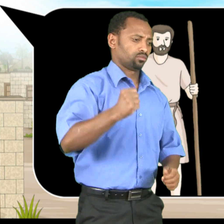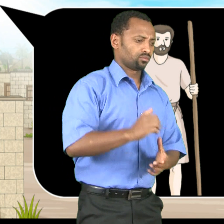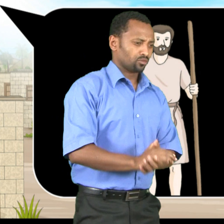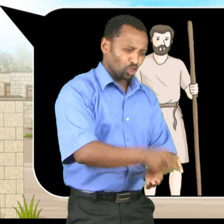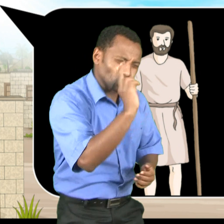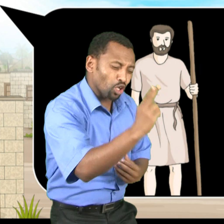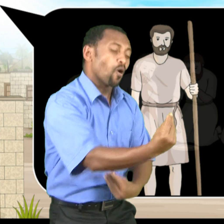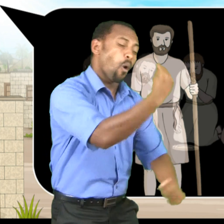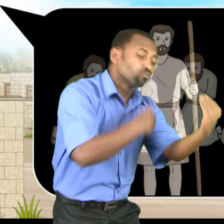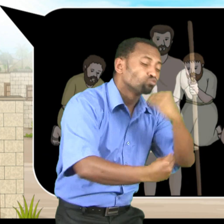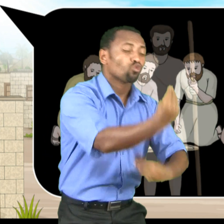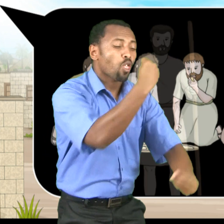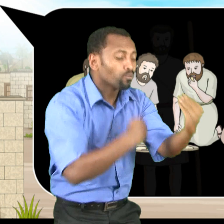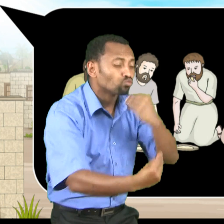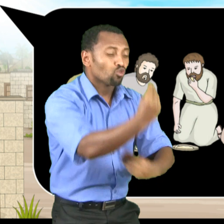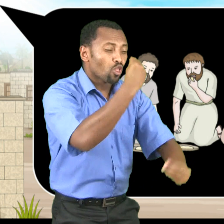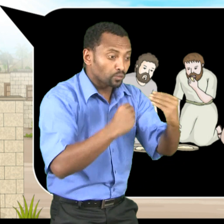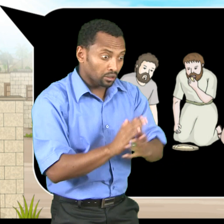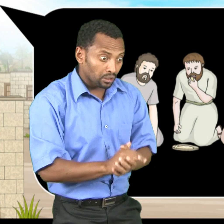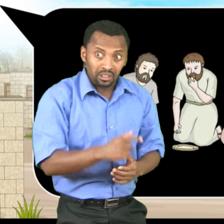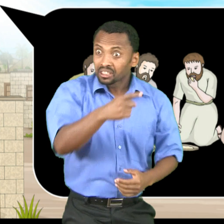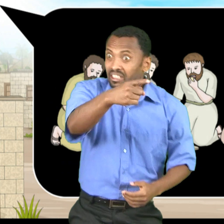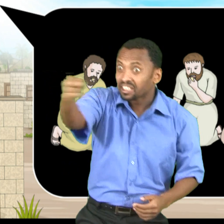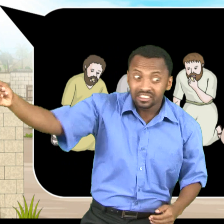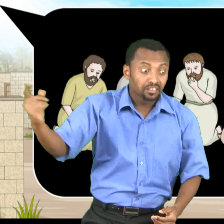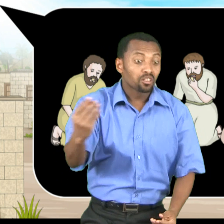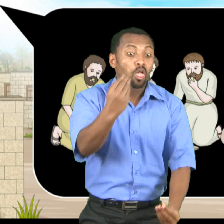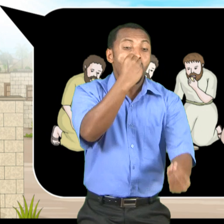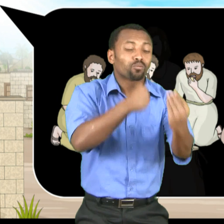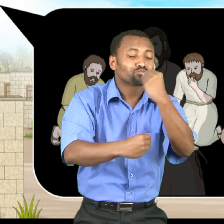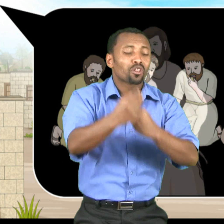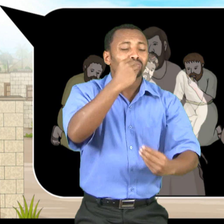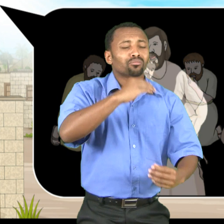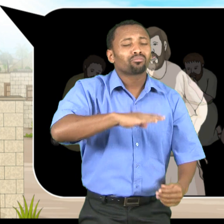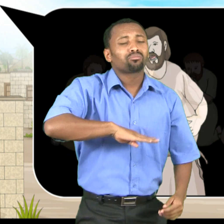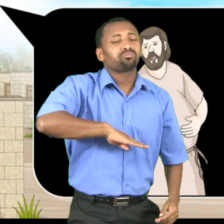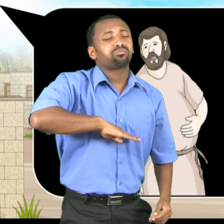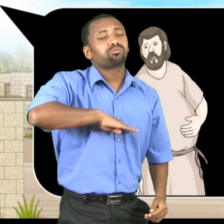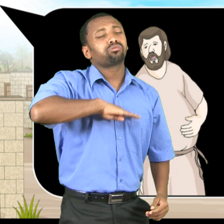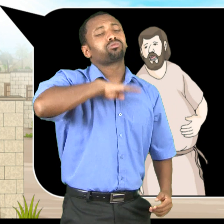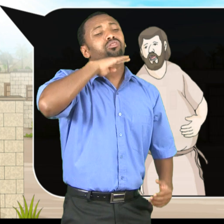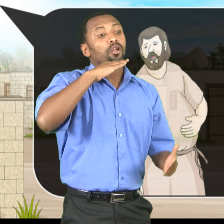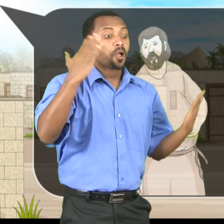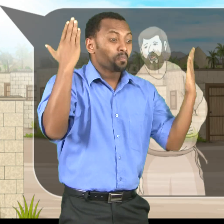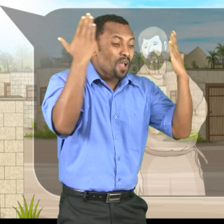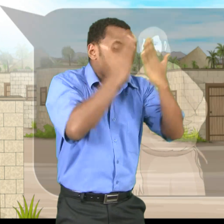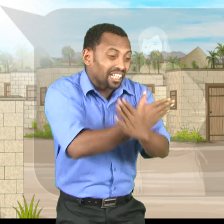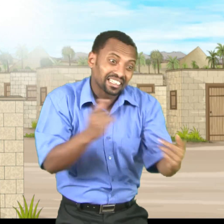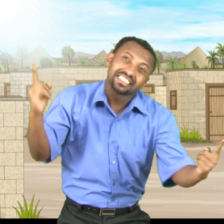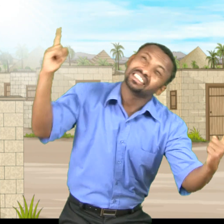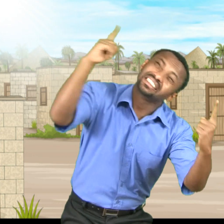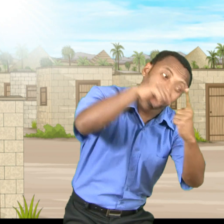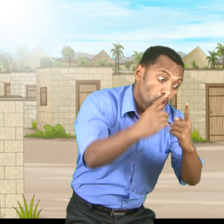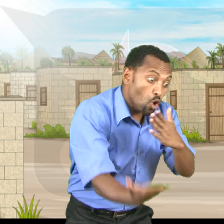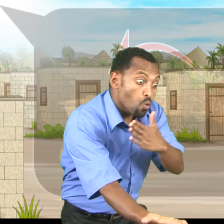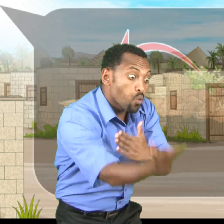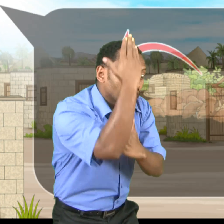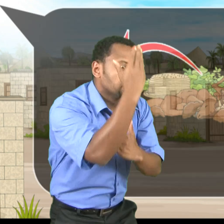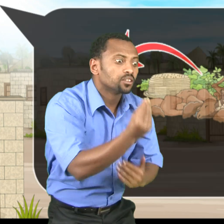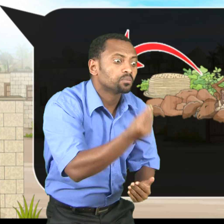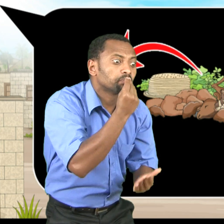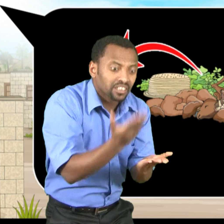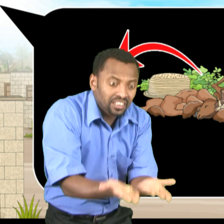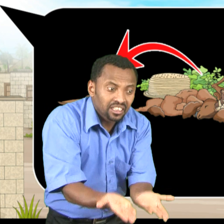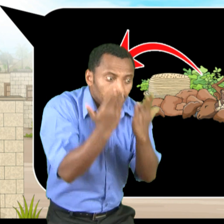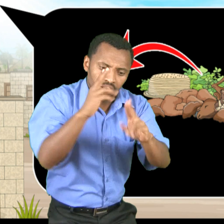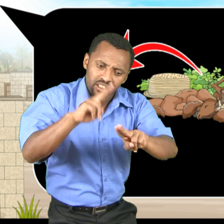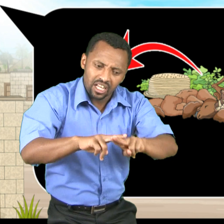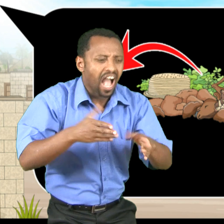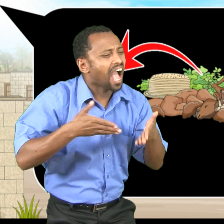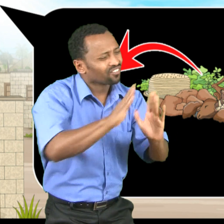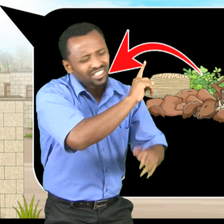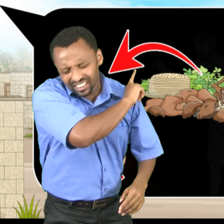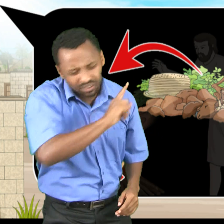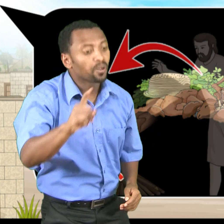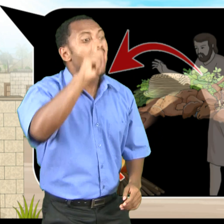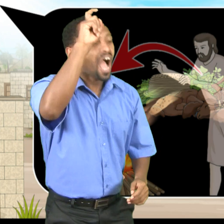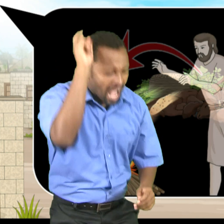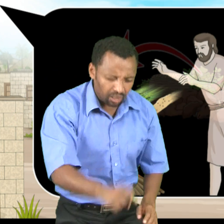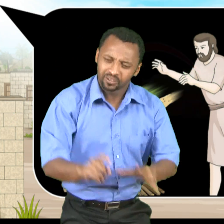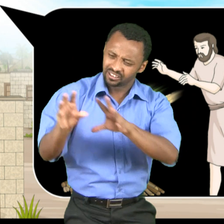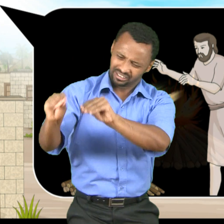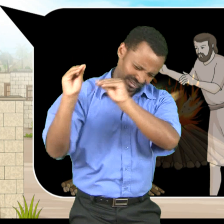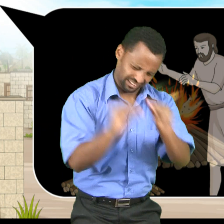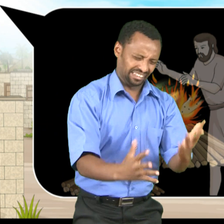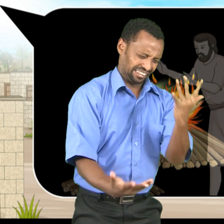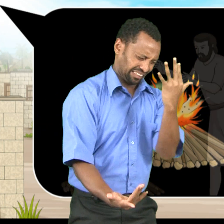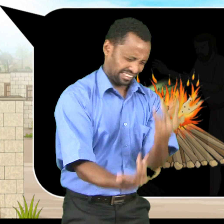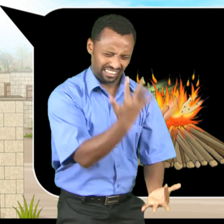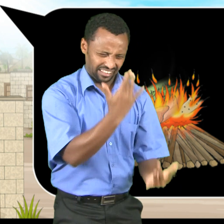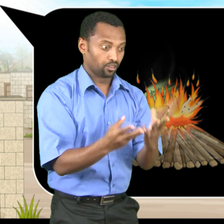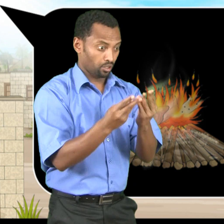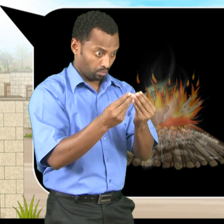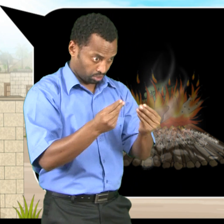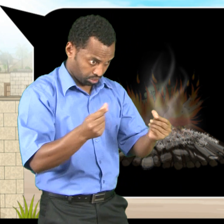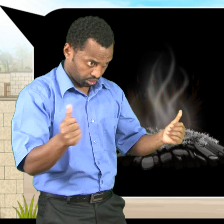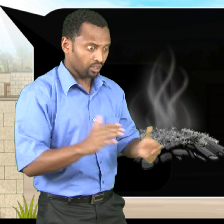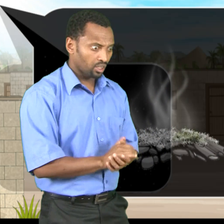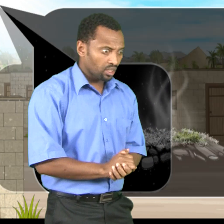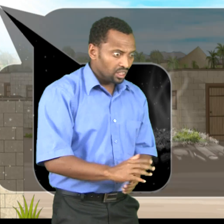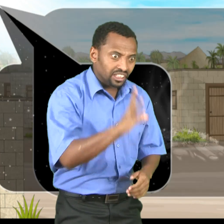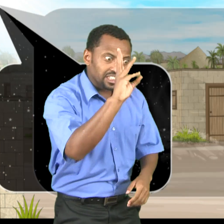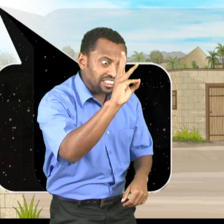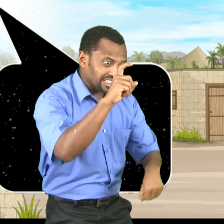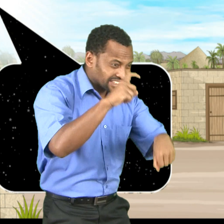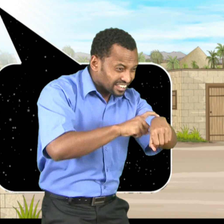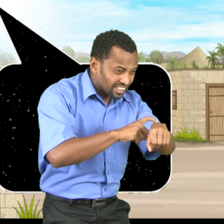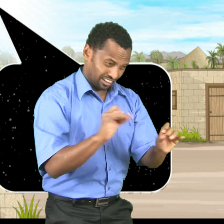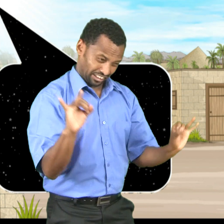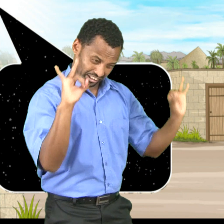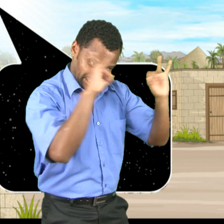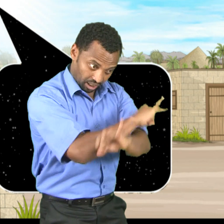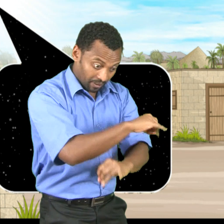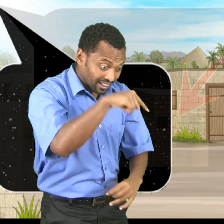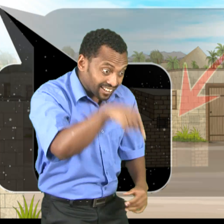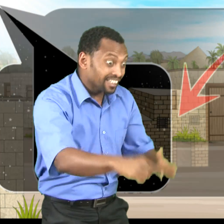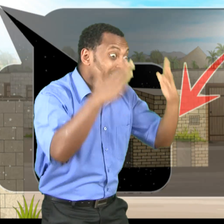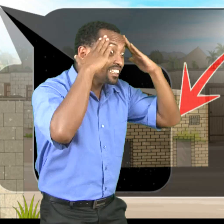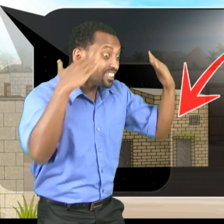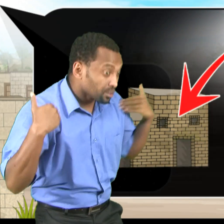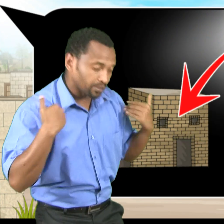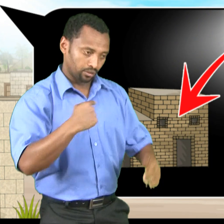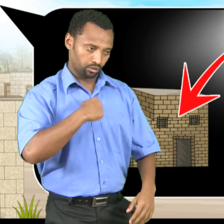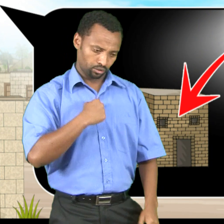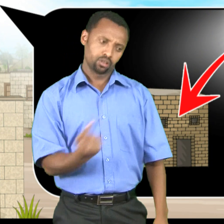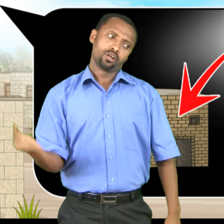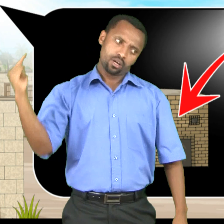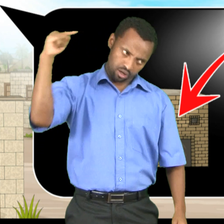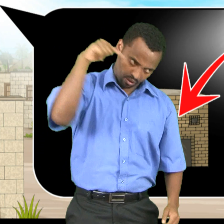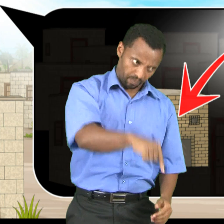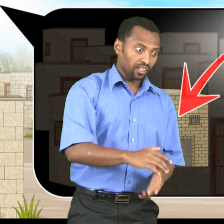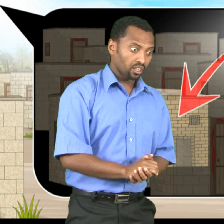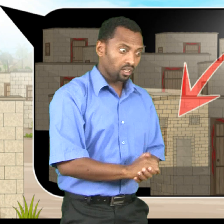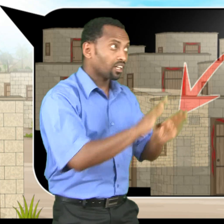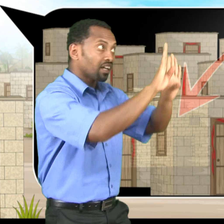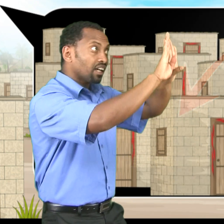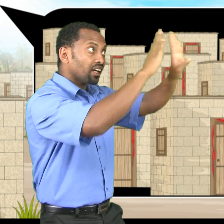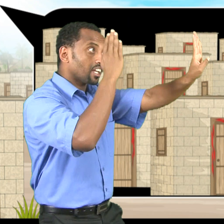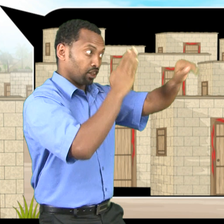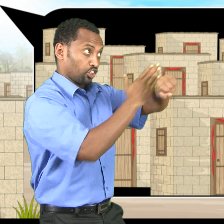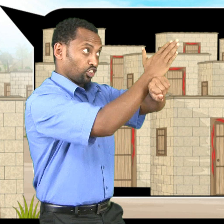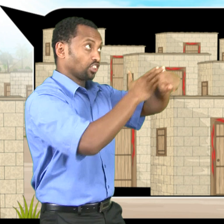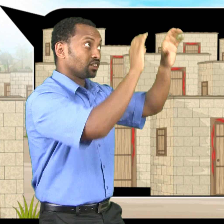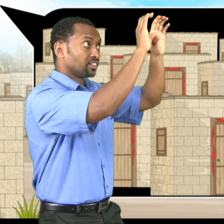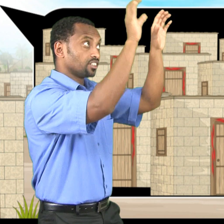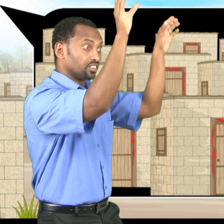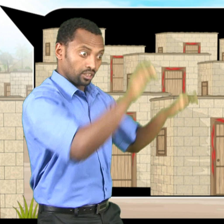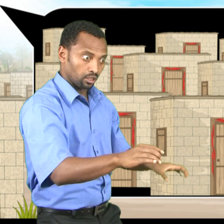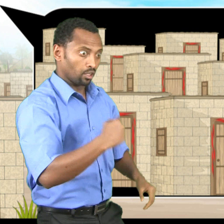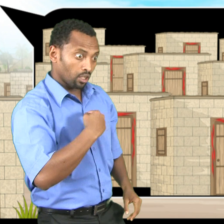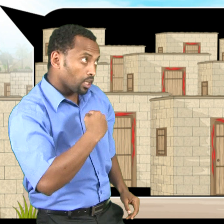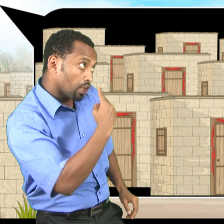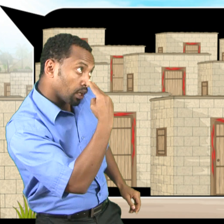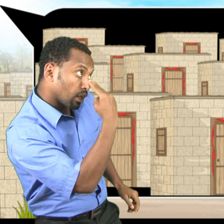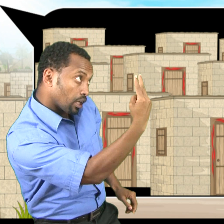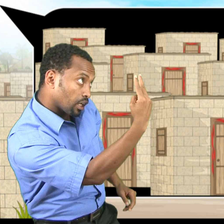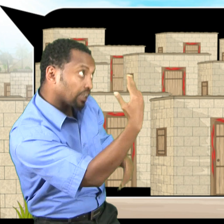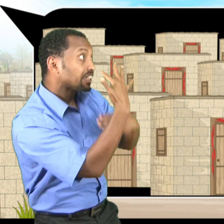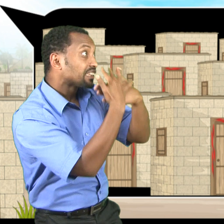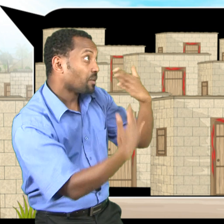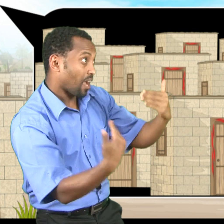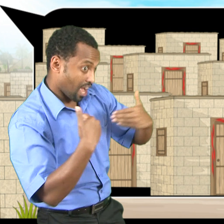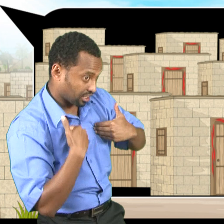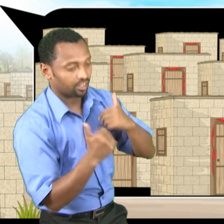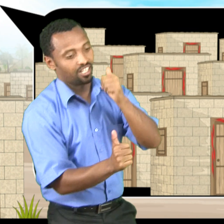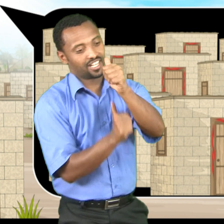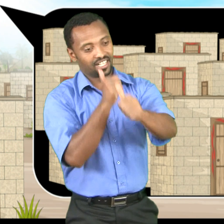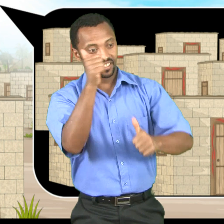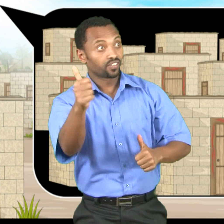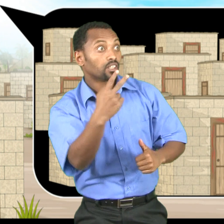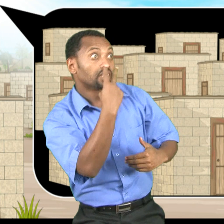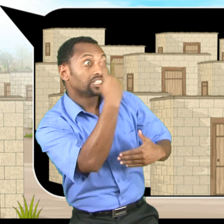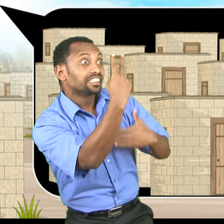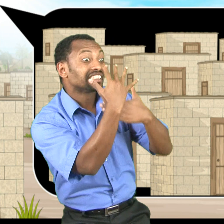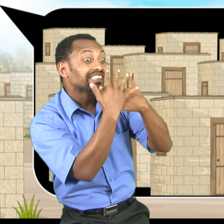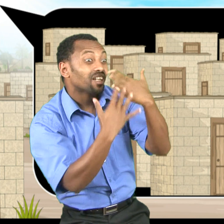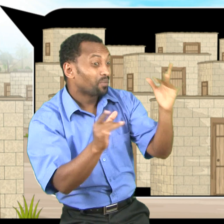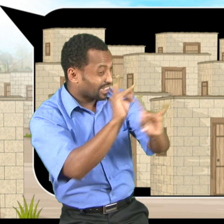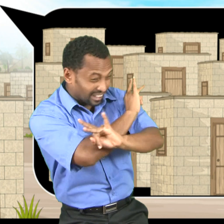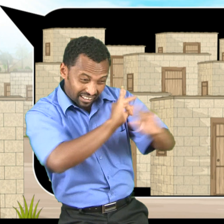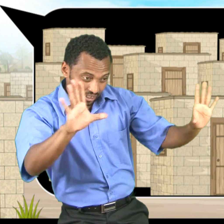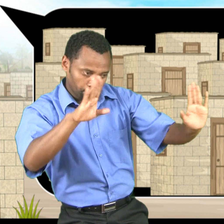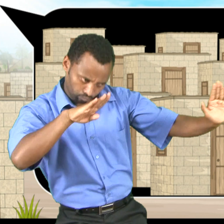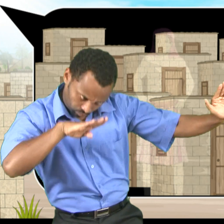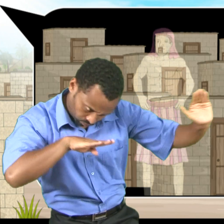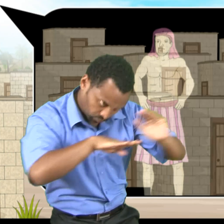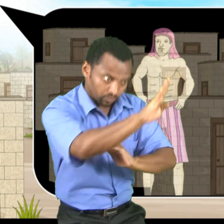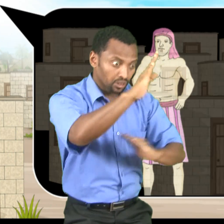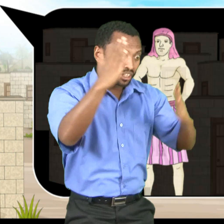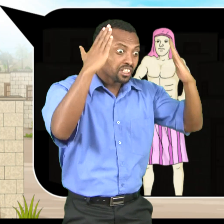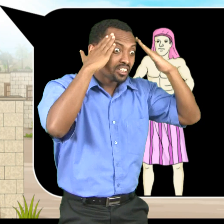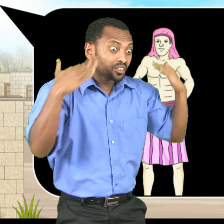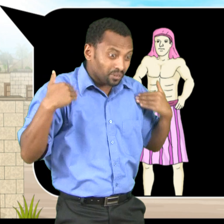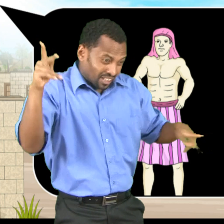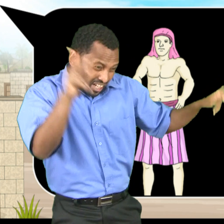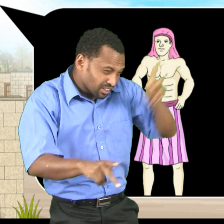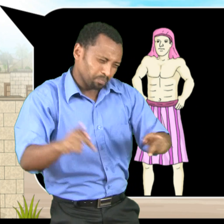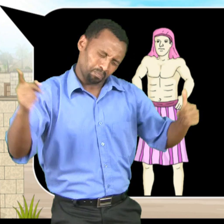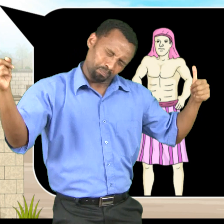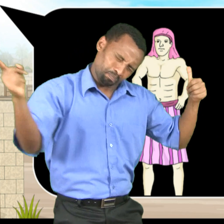On that night I will pass through the land of Egypt and strike down every firstborn male, both man and beast, and I will execute judgment against all the gods of Egypt. I am the LORD.